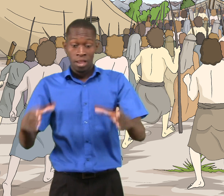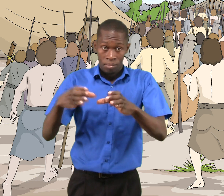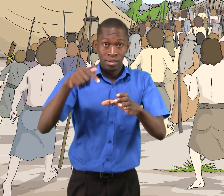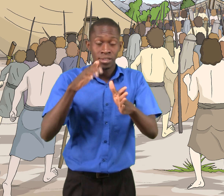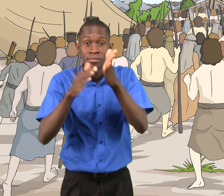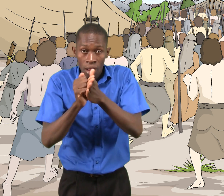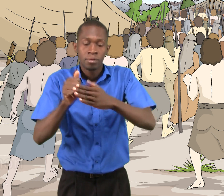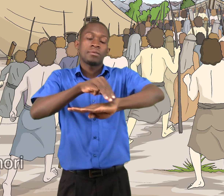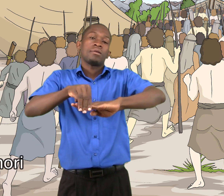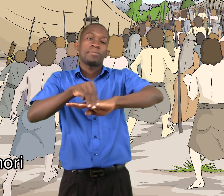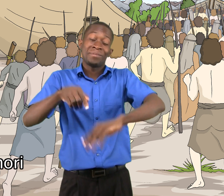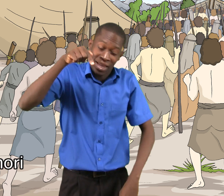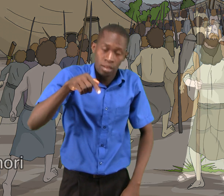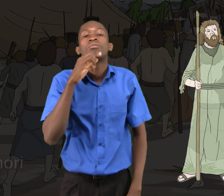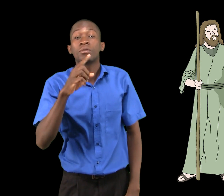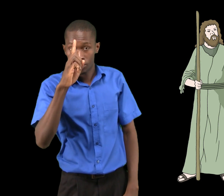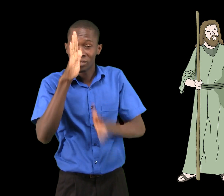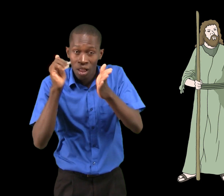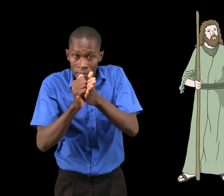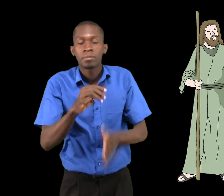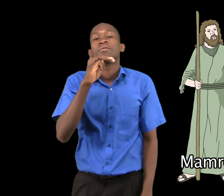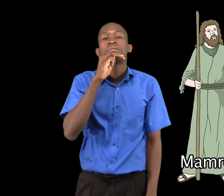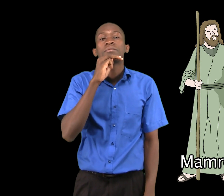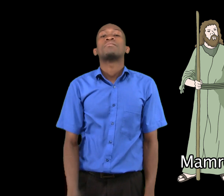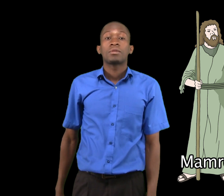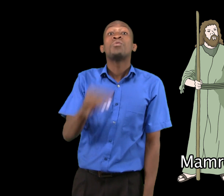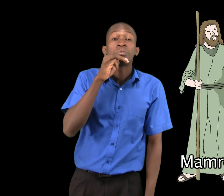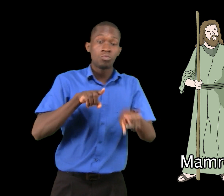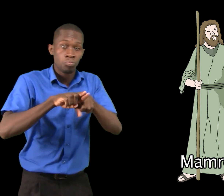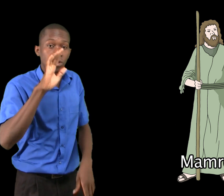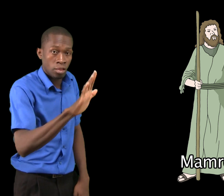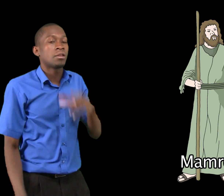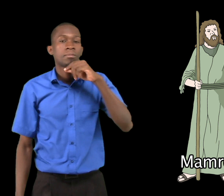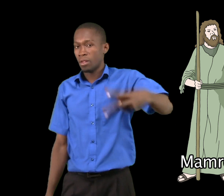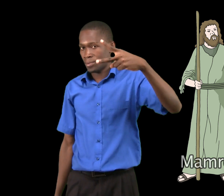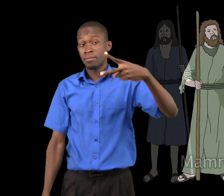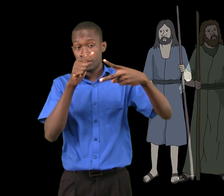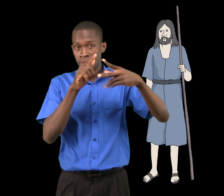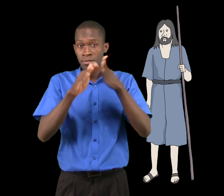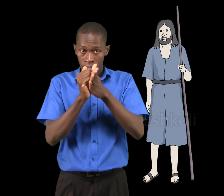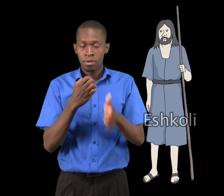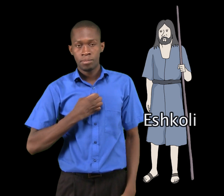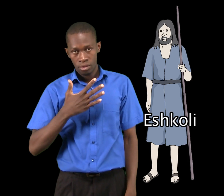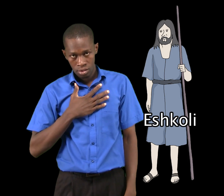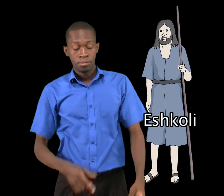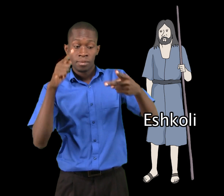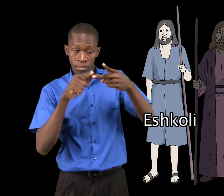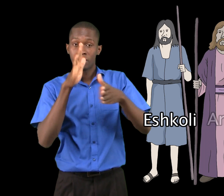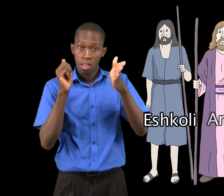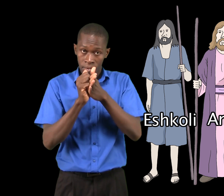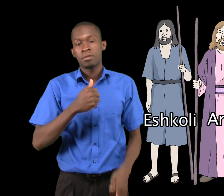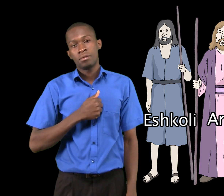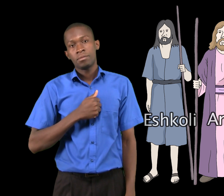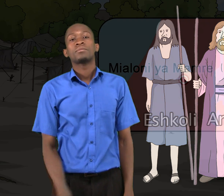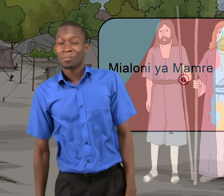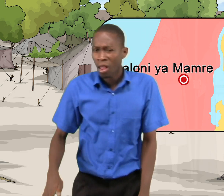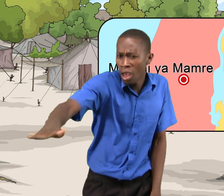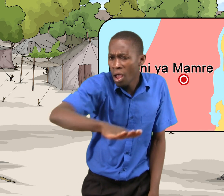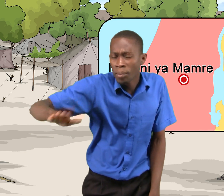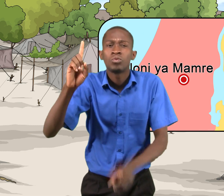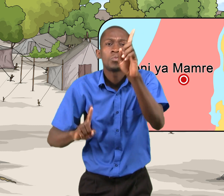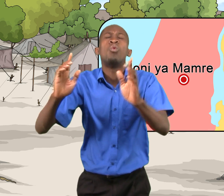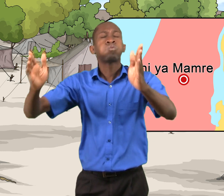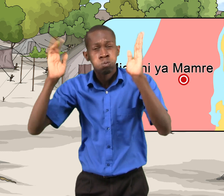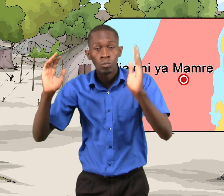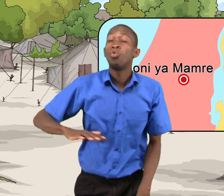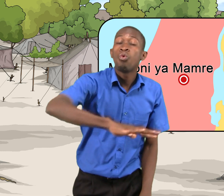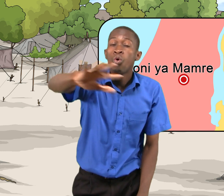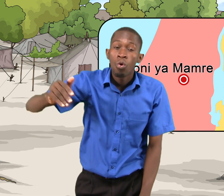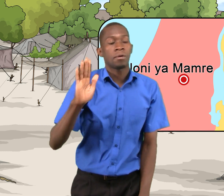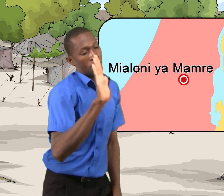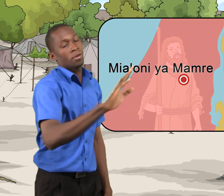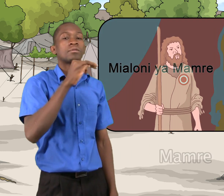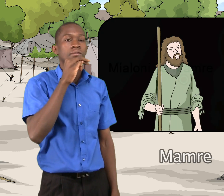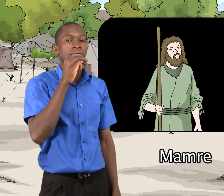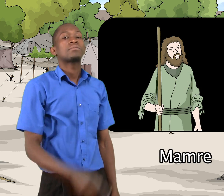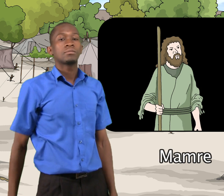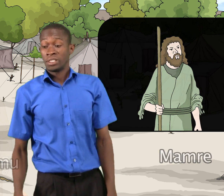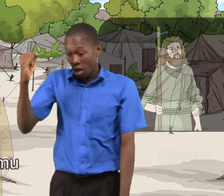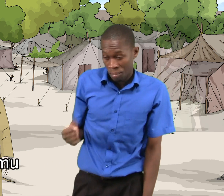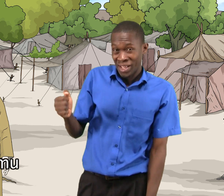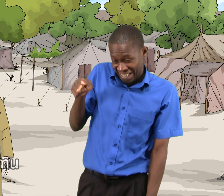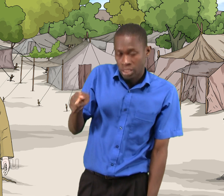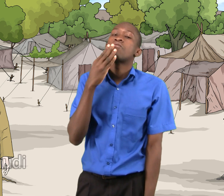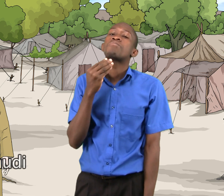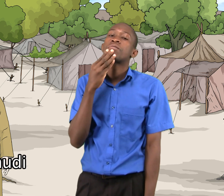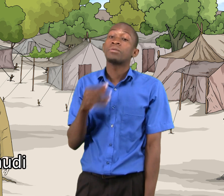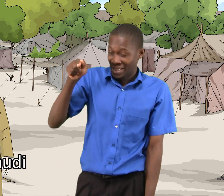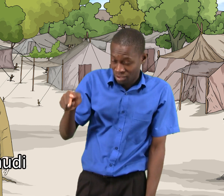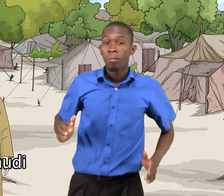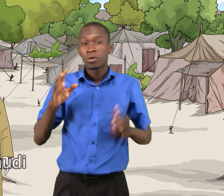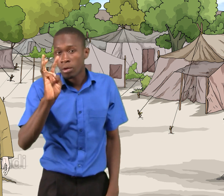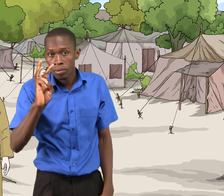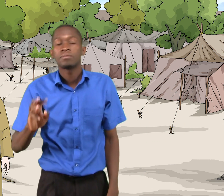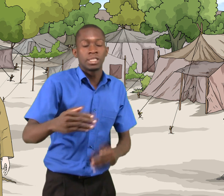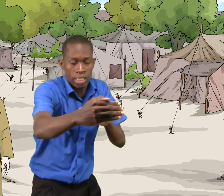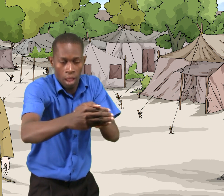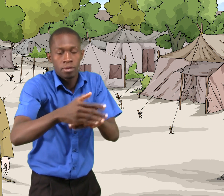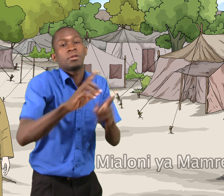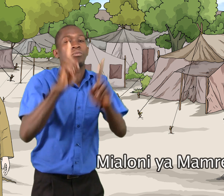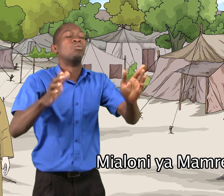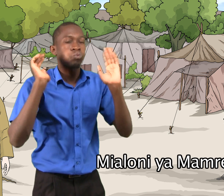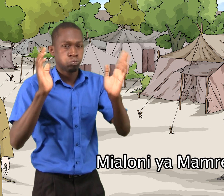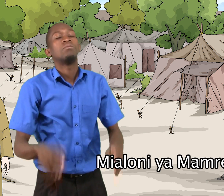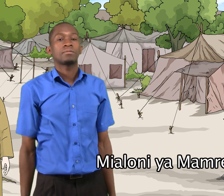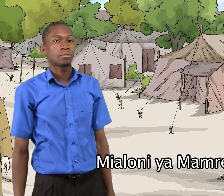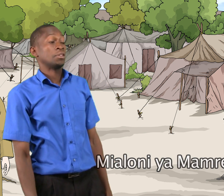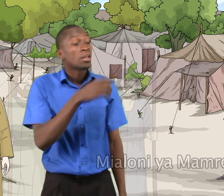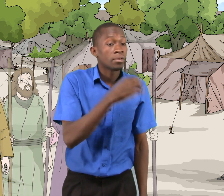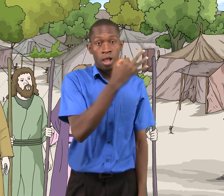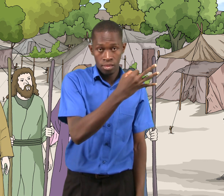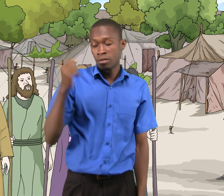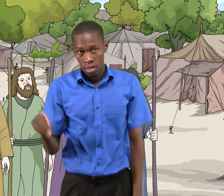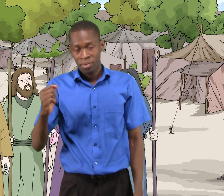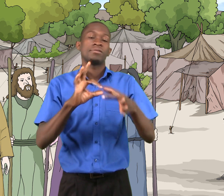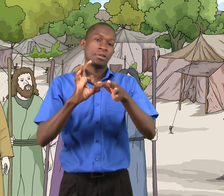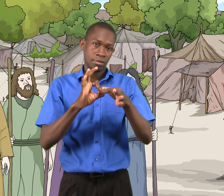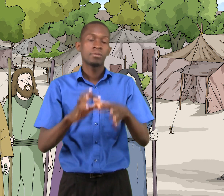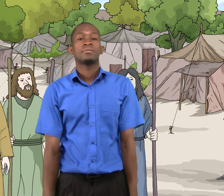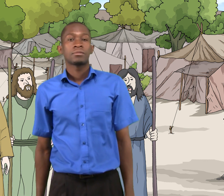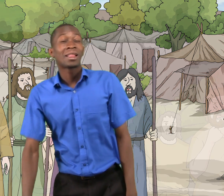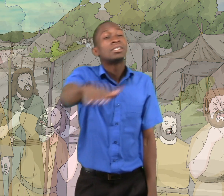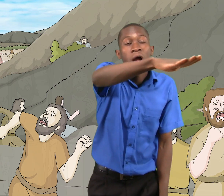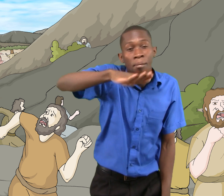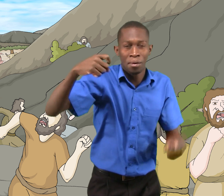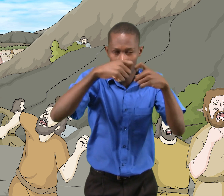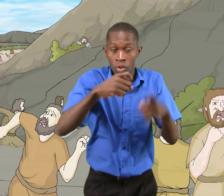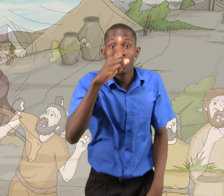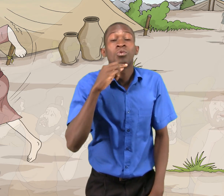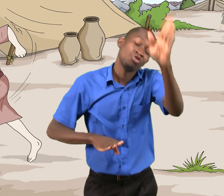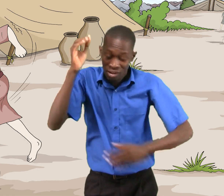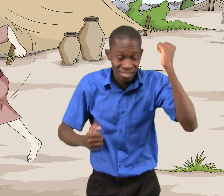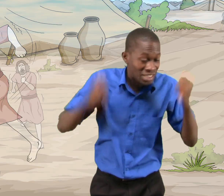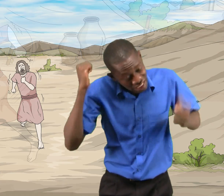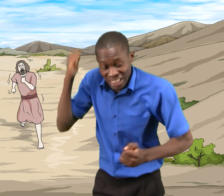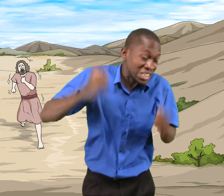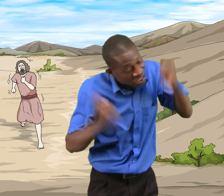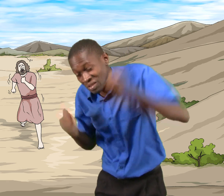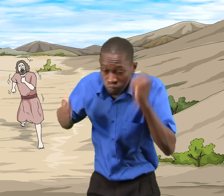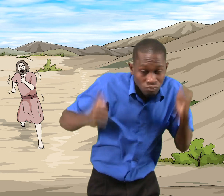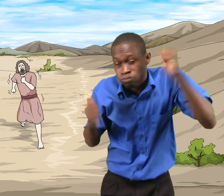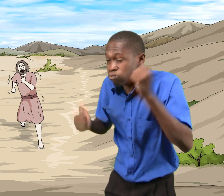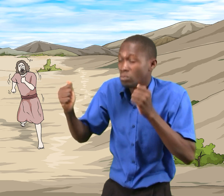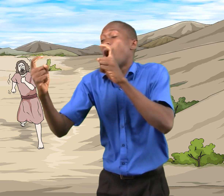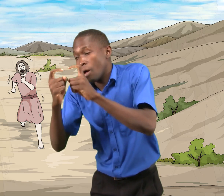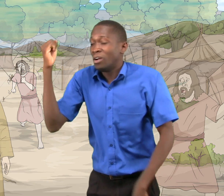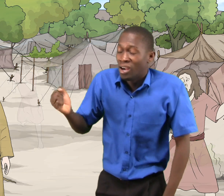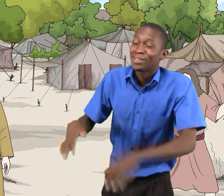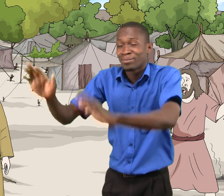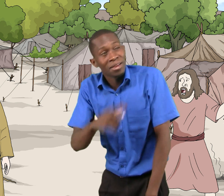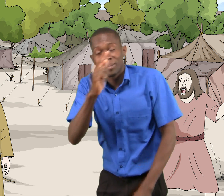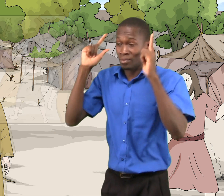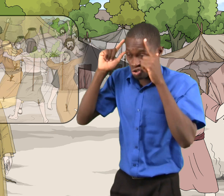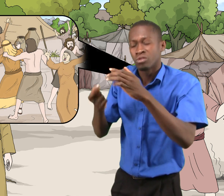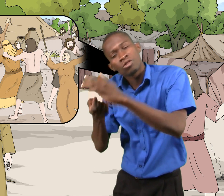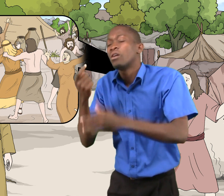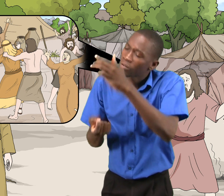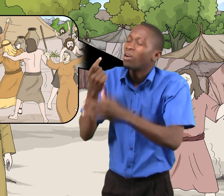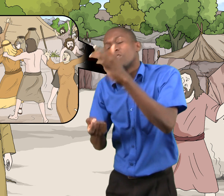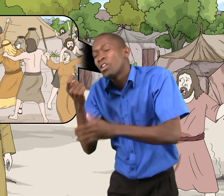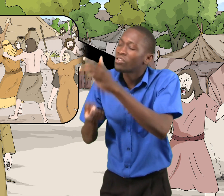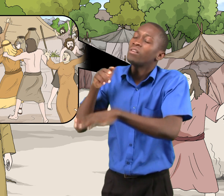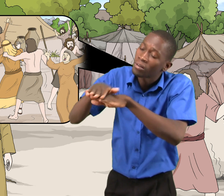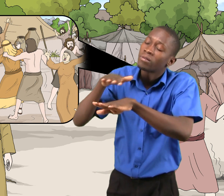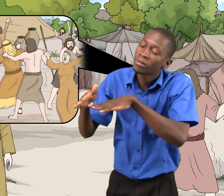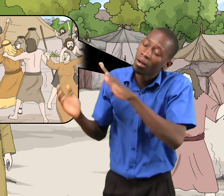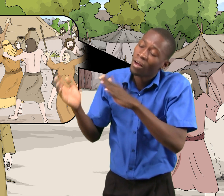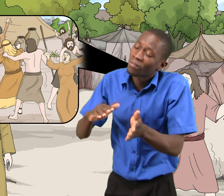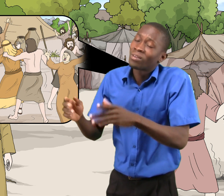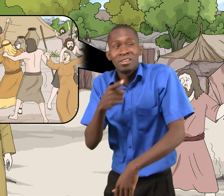Now Abram was living near the Oaks of Mamre the Amorite, a brother of Eshcol and Aner, all of whom were bound by treaty to Abram.